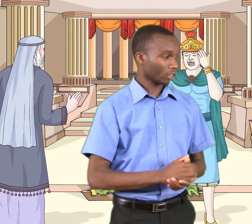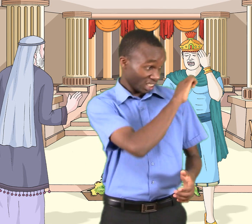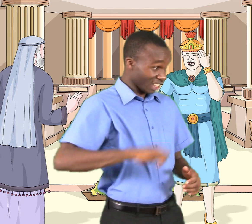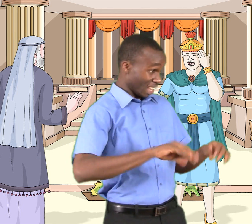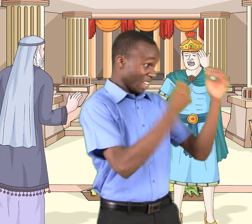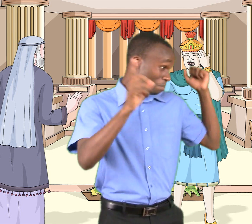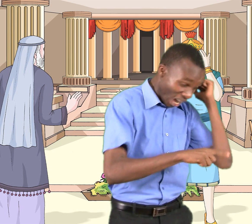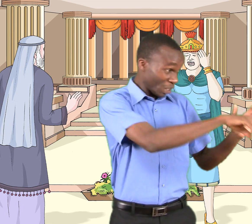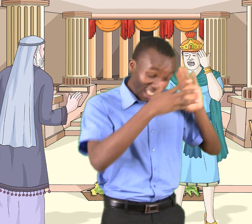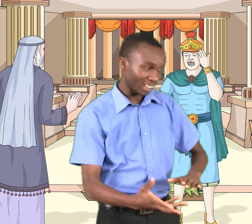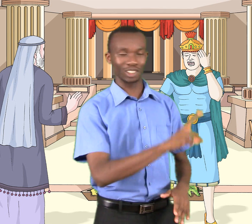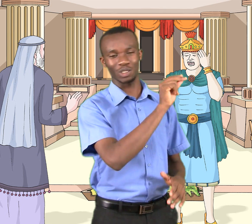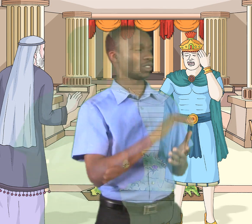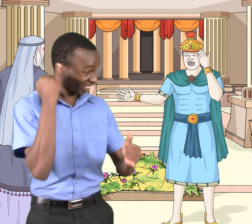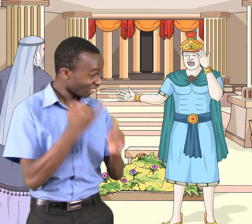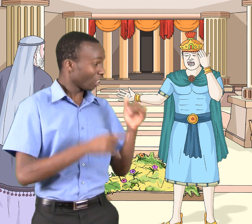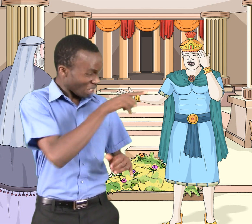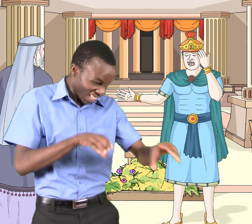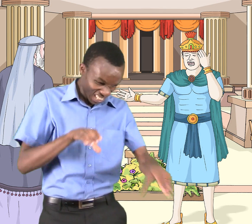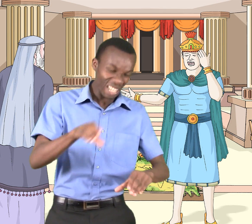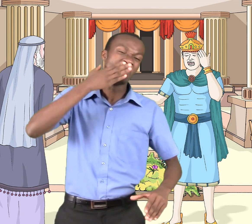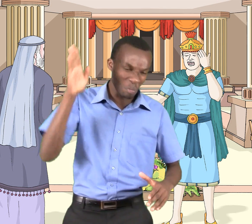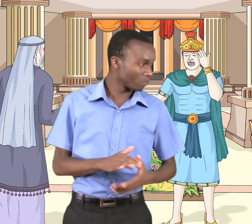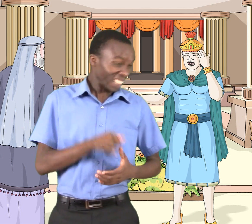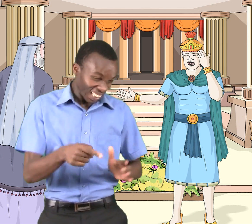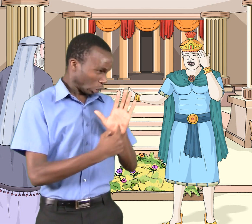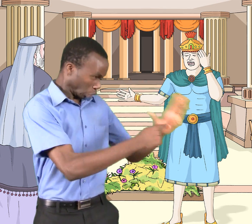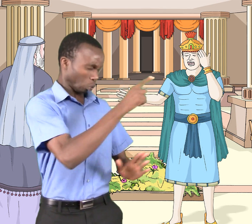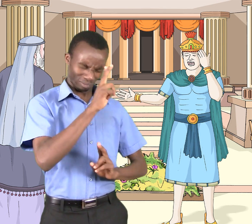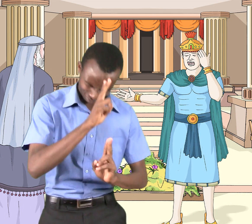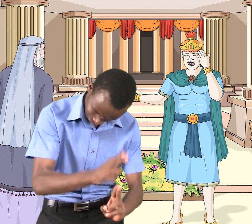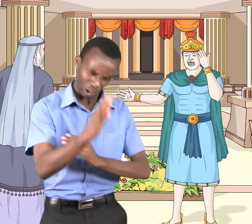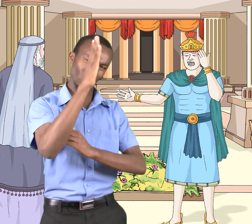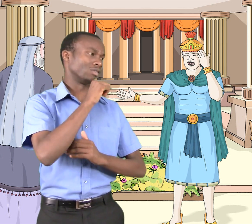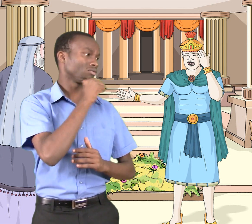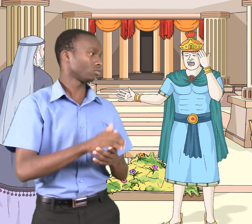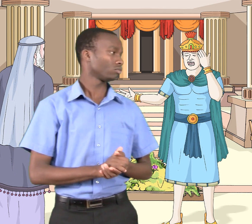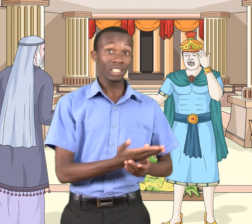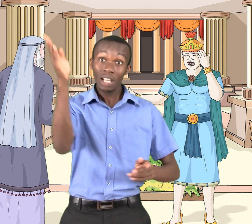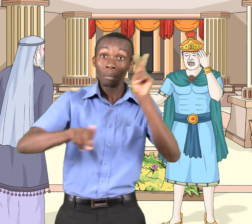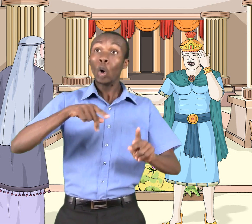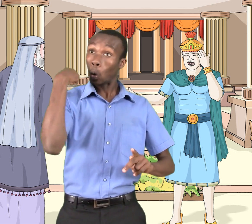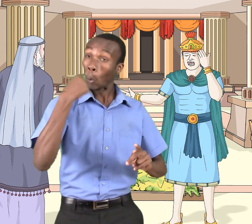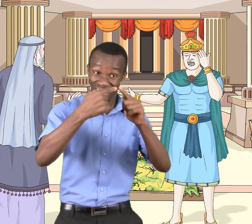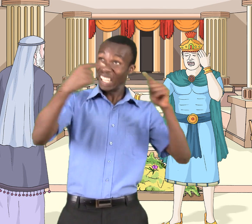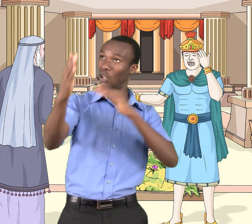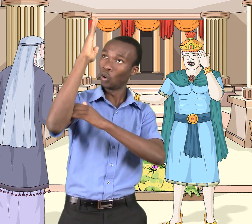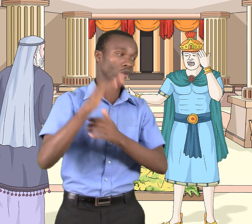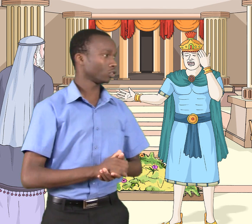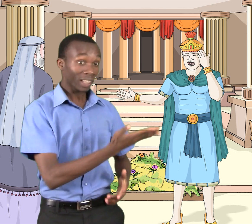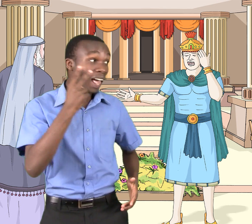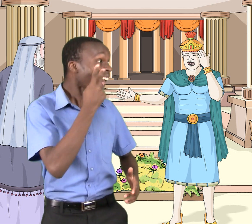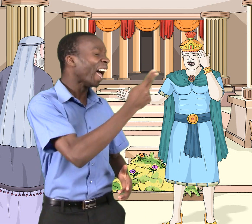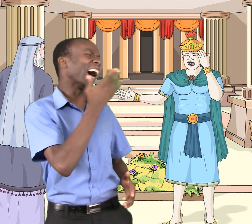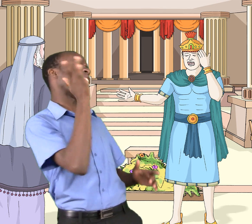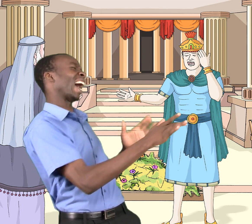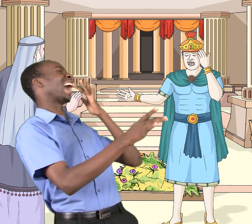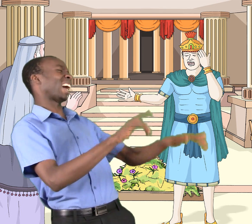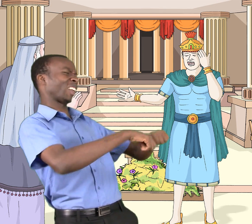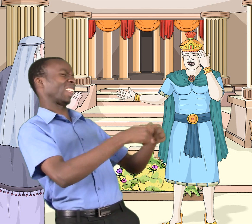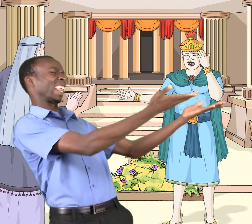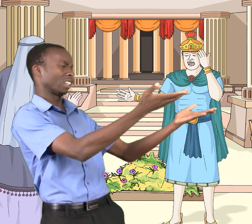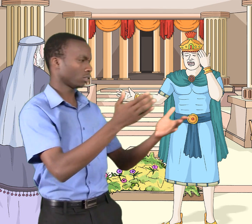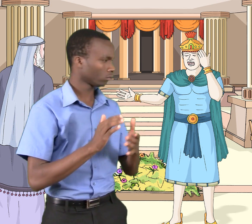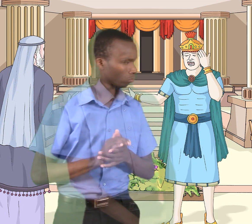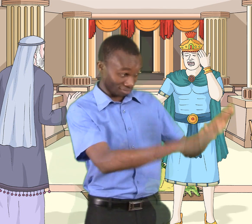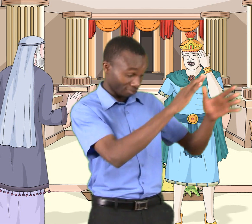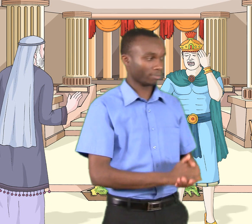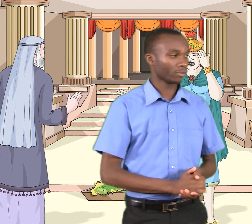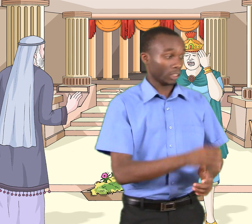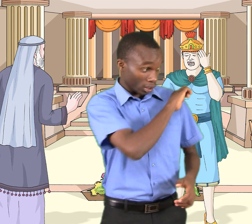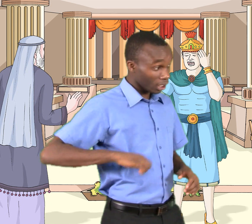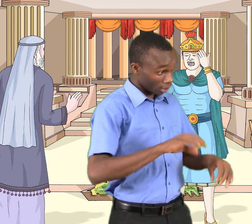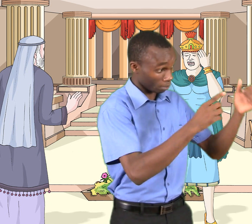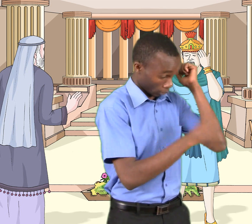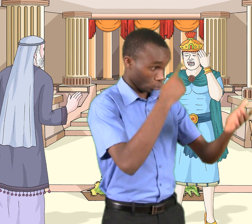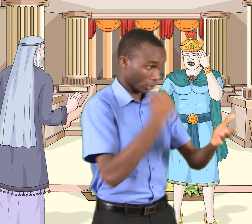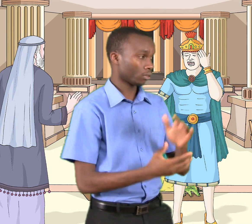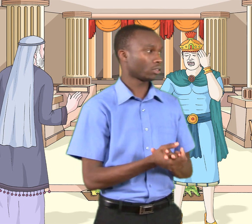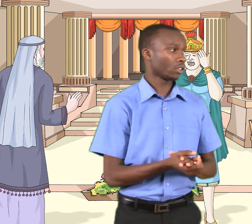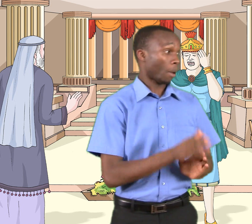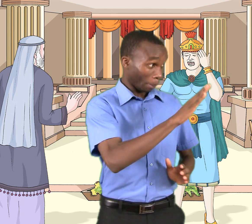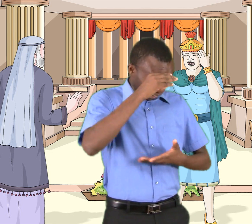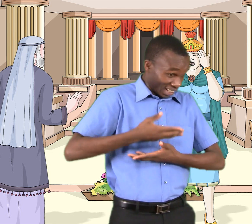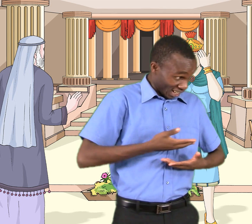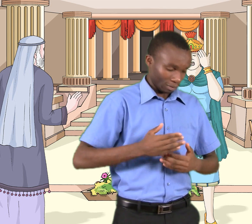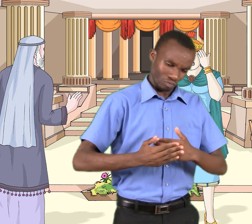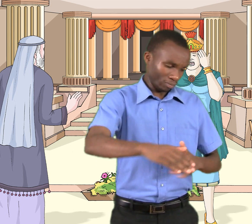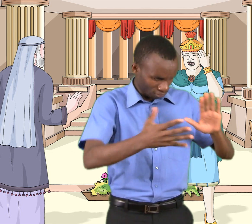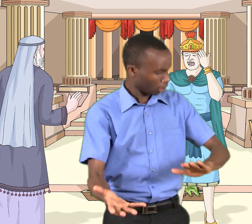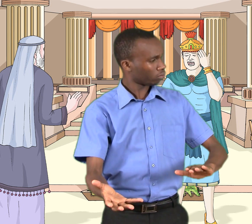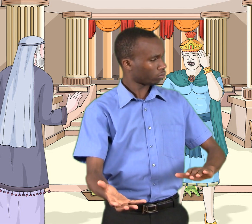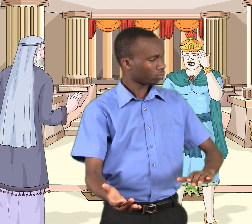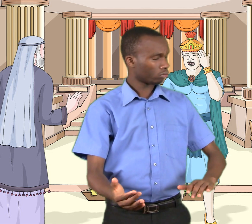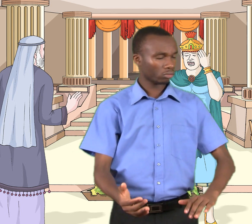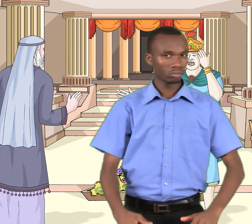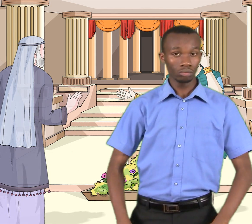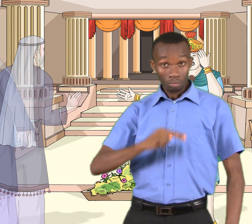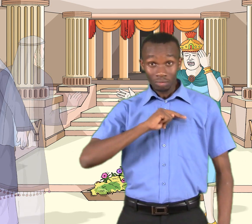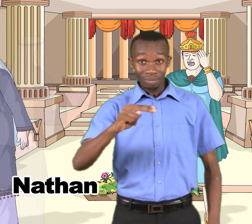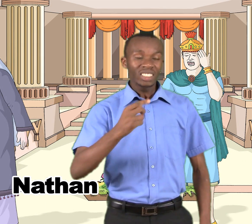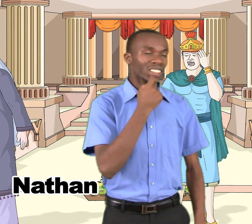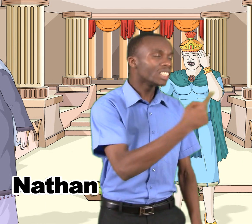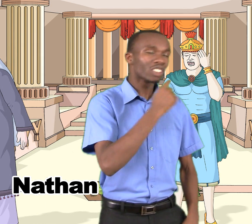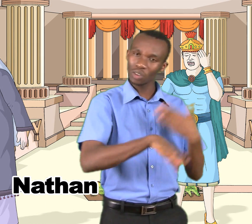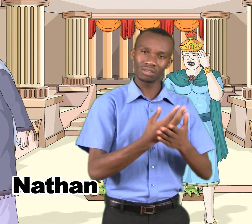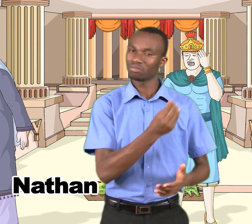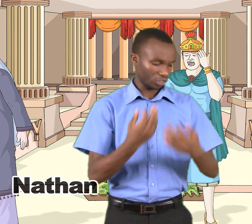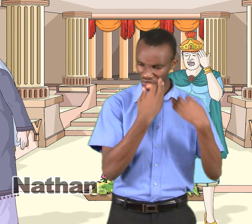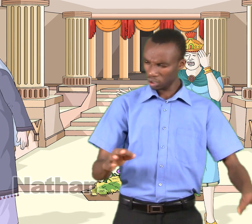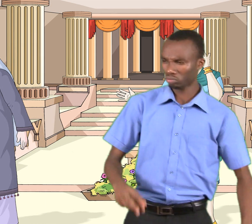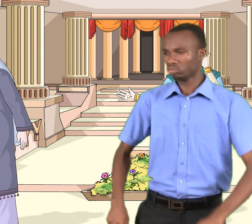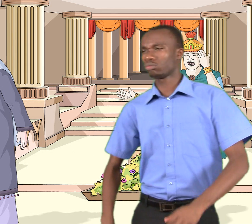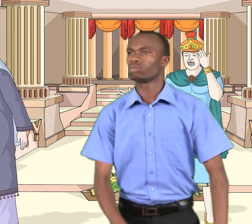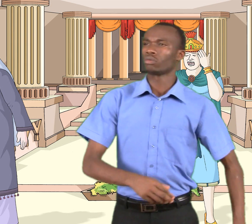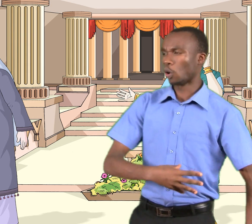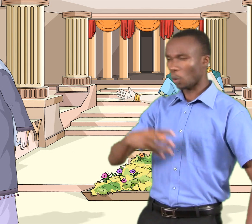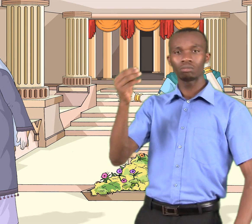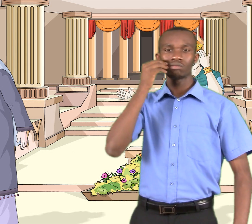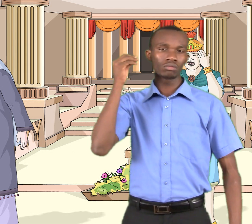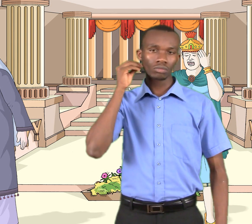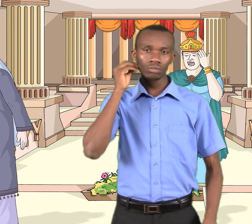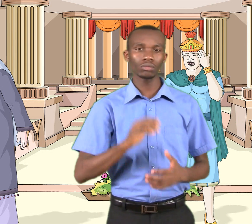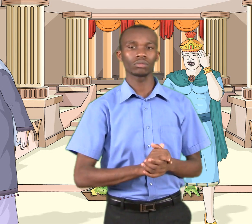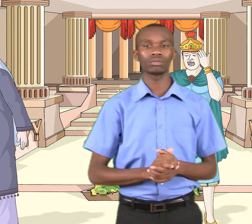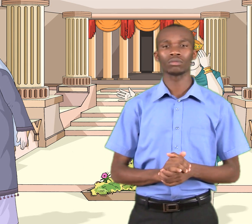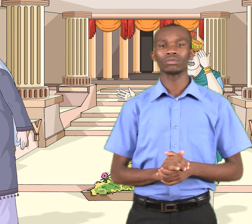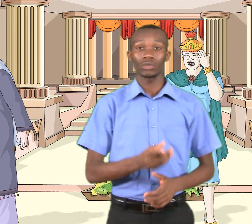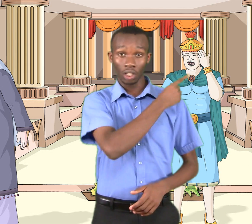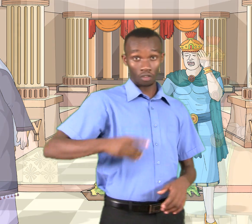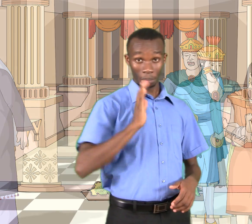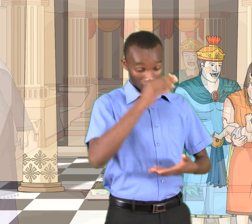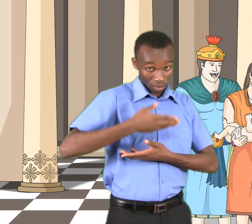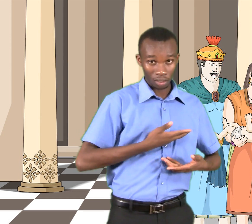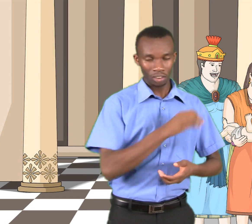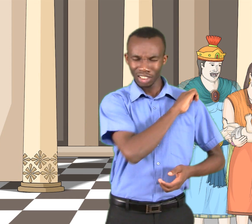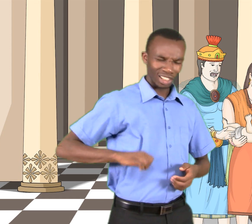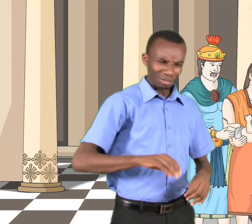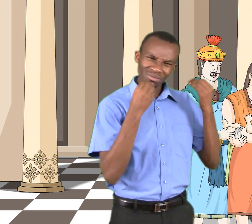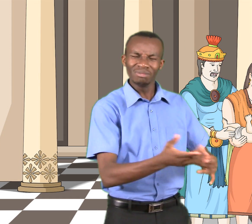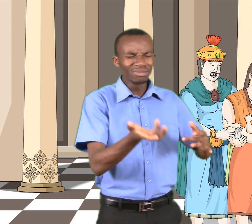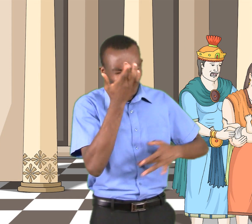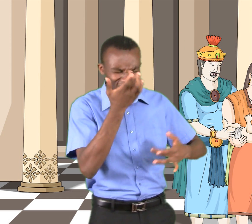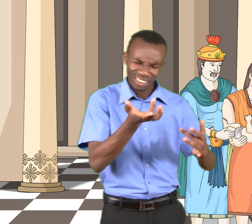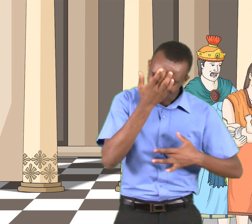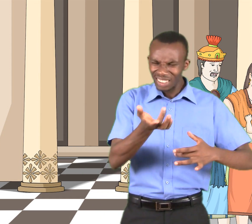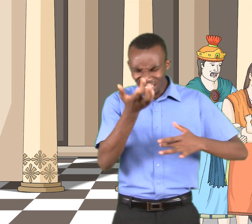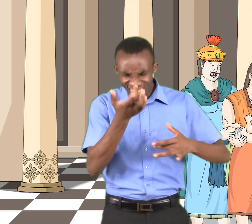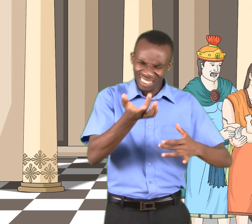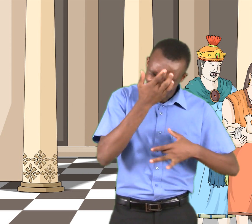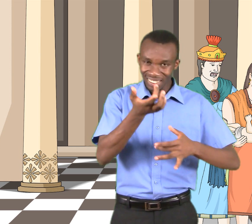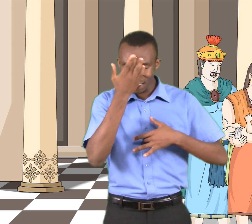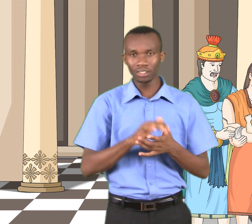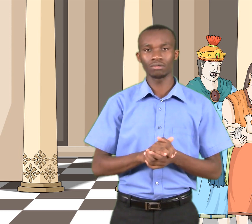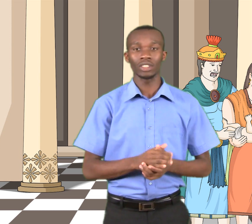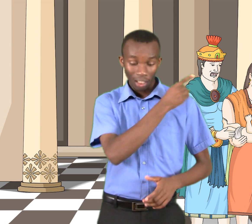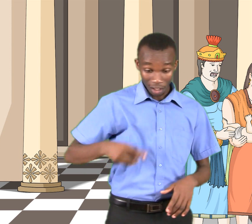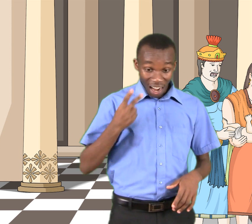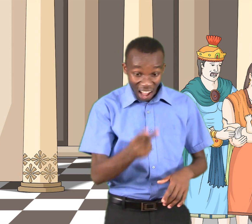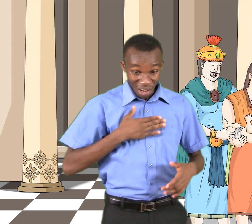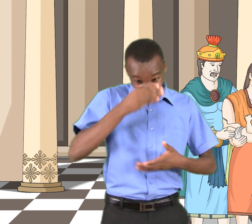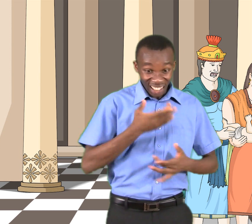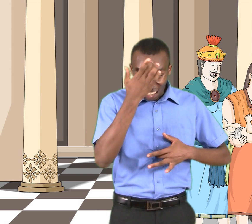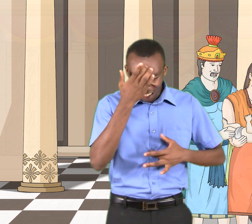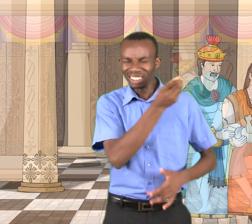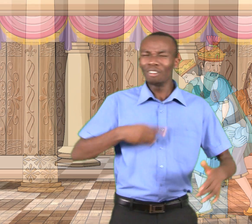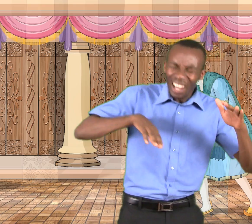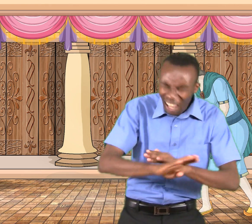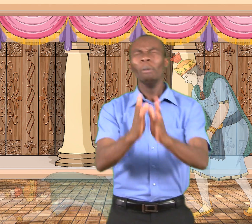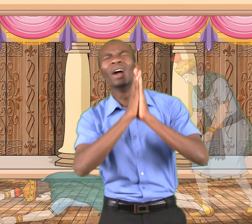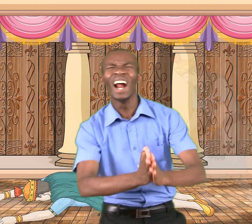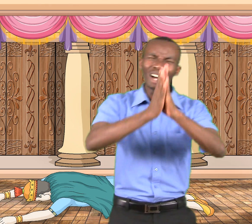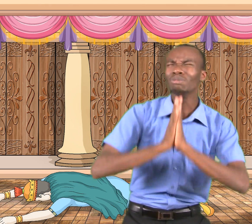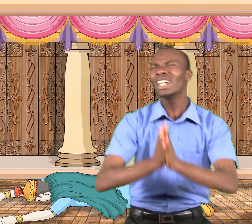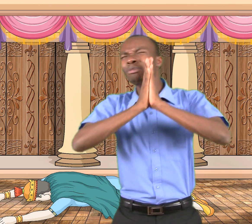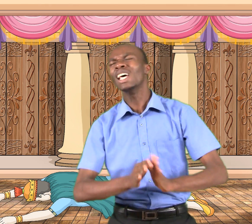“The LORD has taken away your sin,” Nathan replied. “You will not die. Nevertheless, because by this deed you have shown utter contempt for the word of the LORD, the son born to you will surely die.” After Nathan had gone home, the LORD struck the child that Uriah’s wife had borne to David, and he became ill.